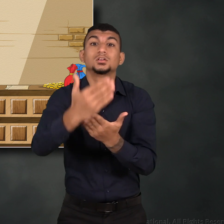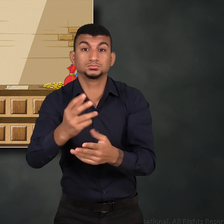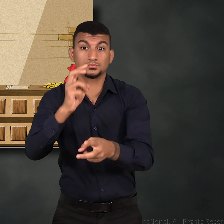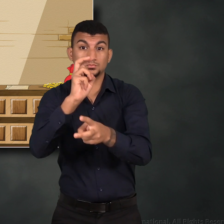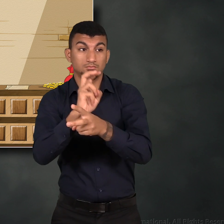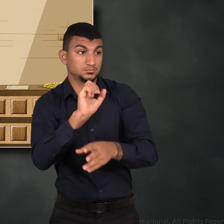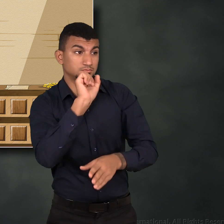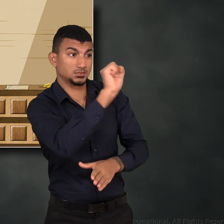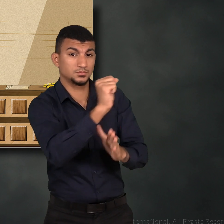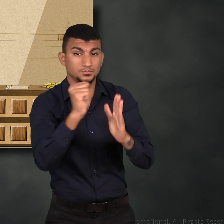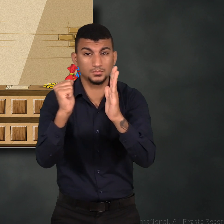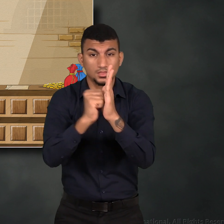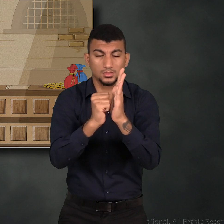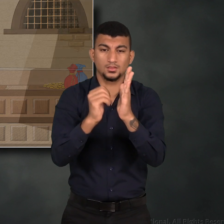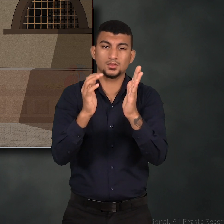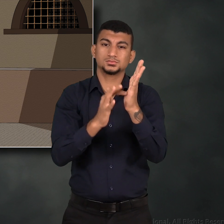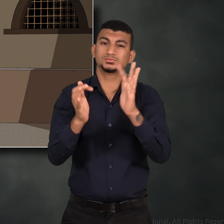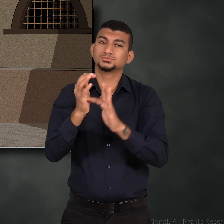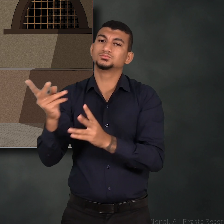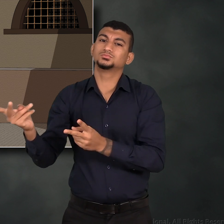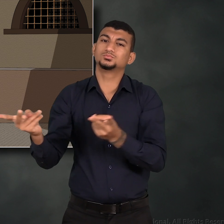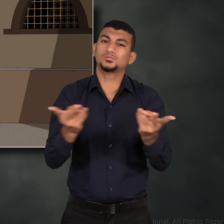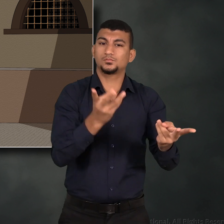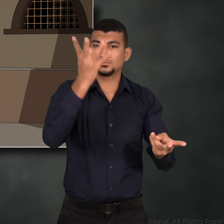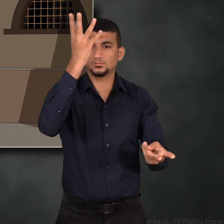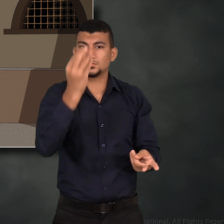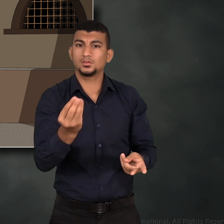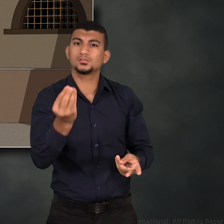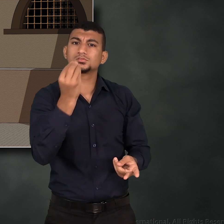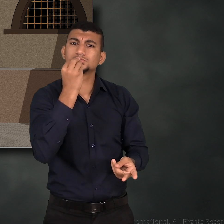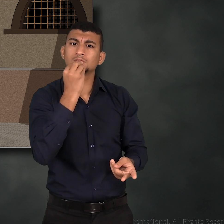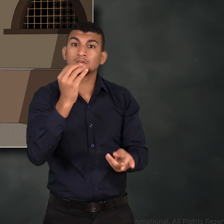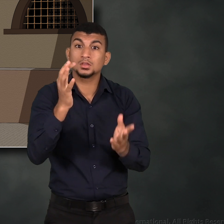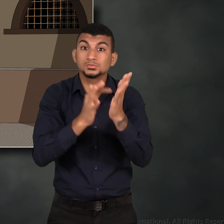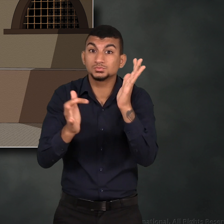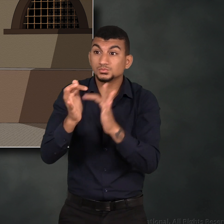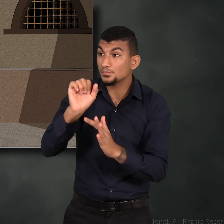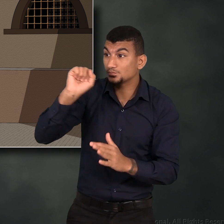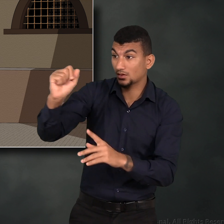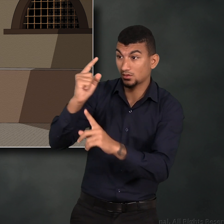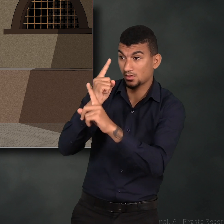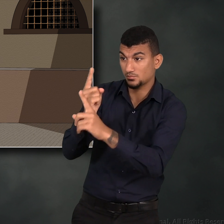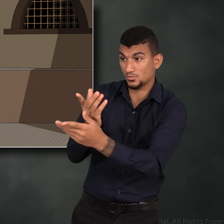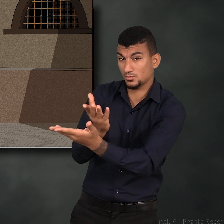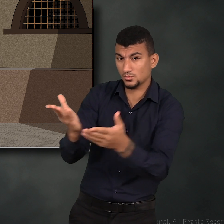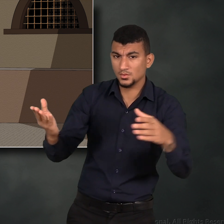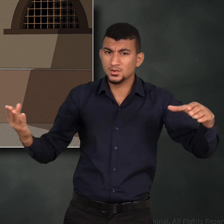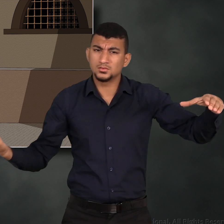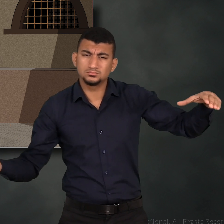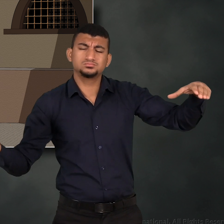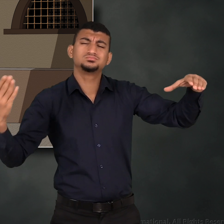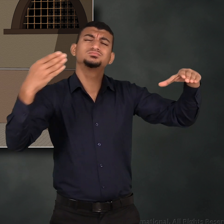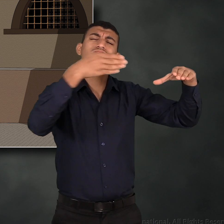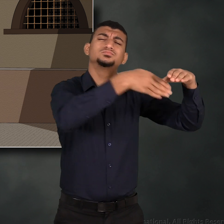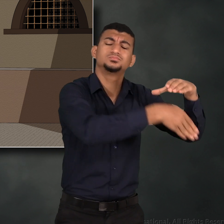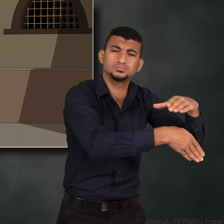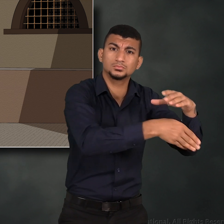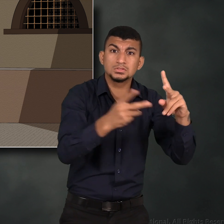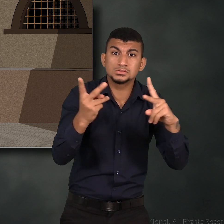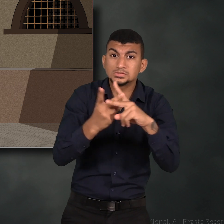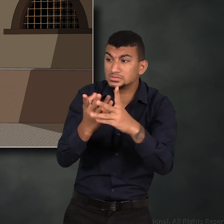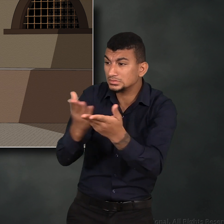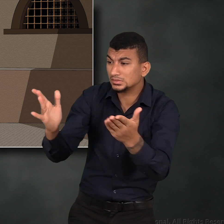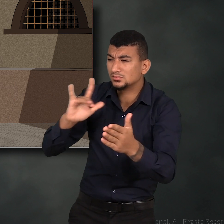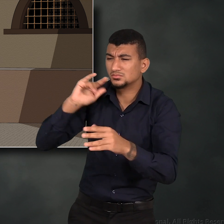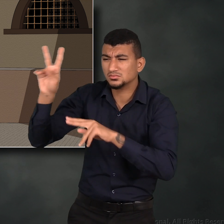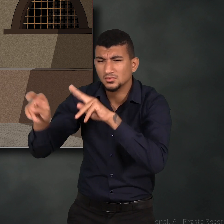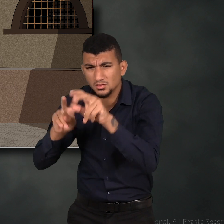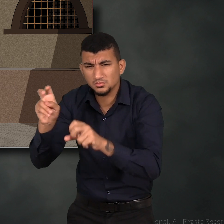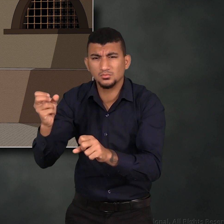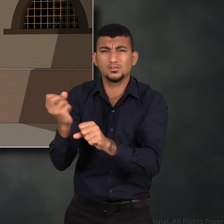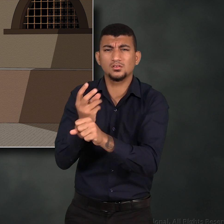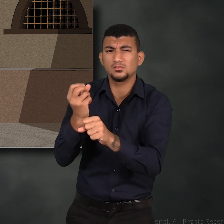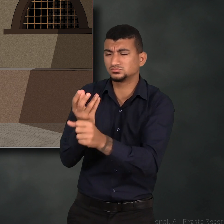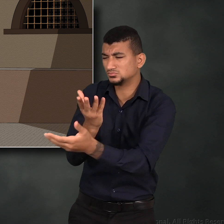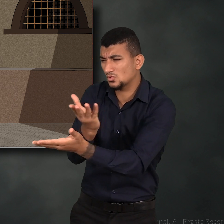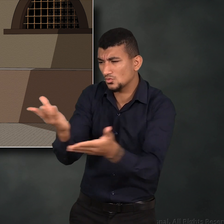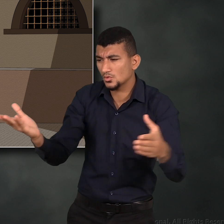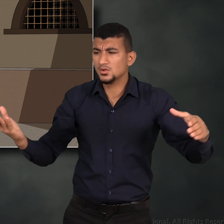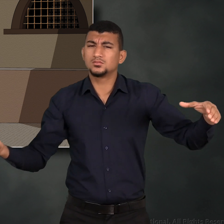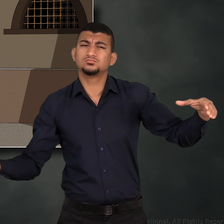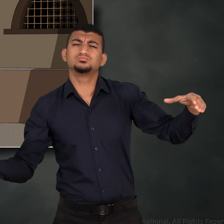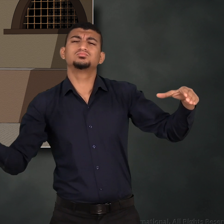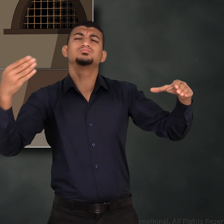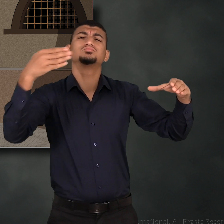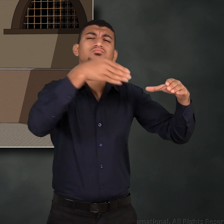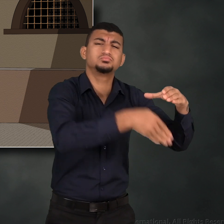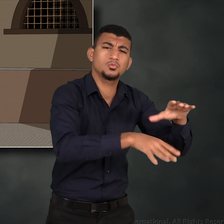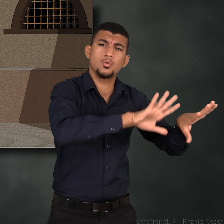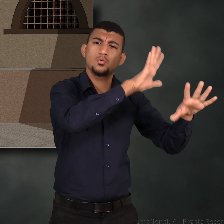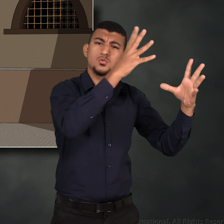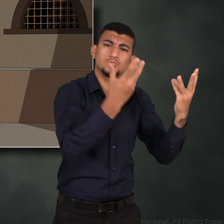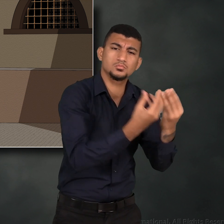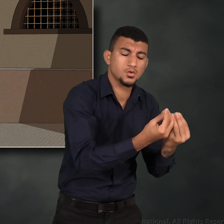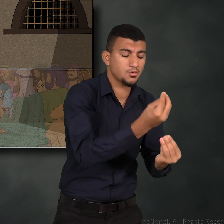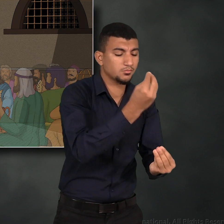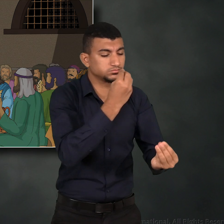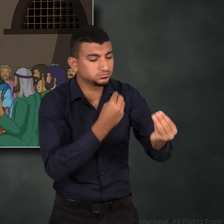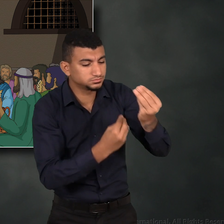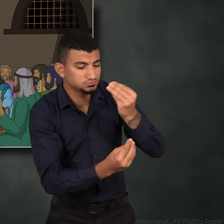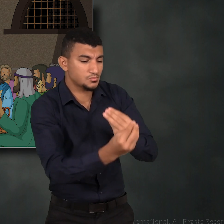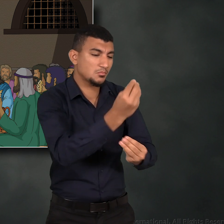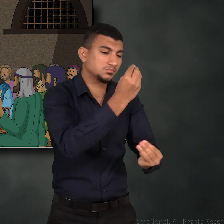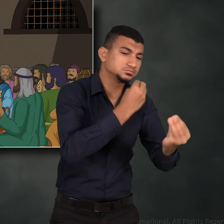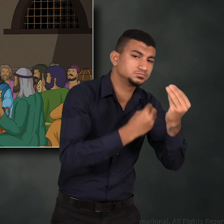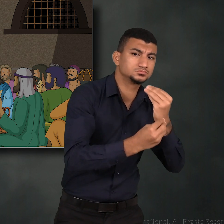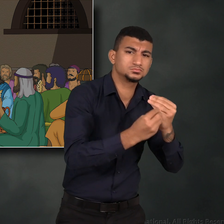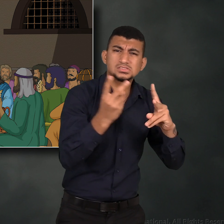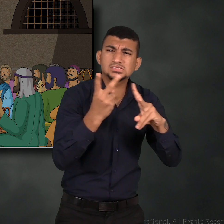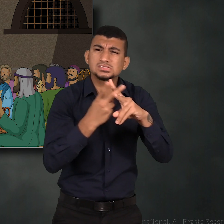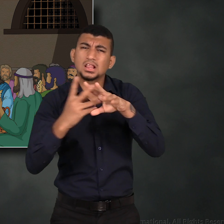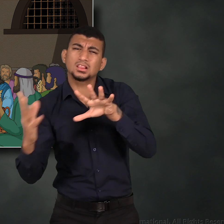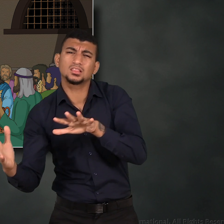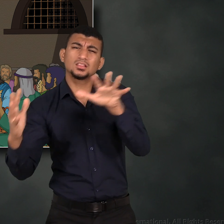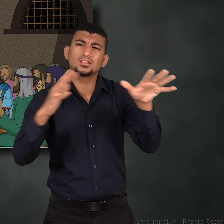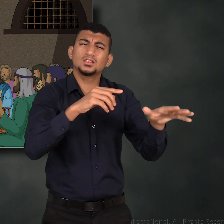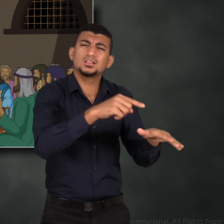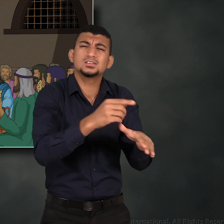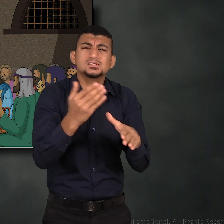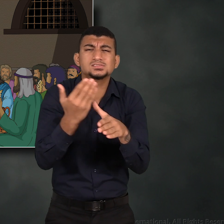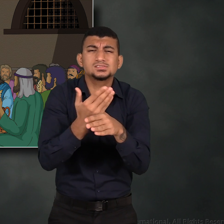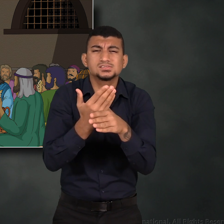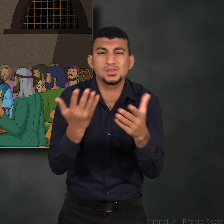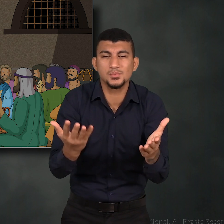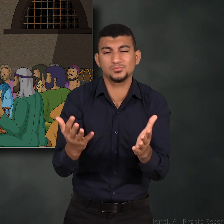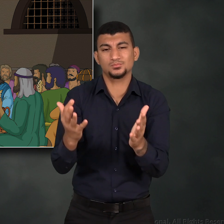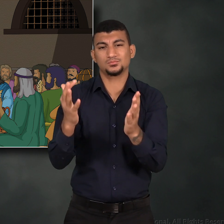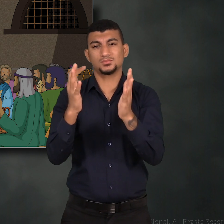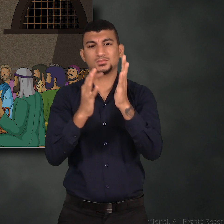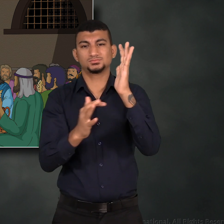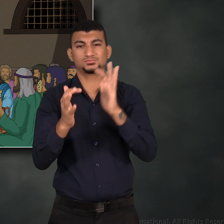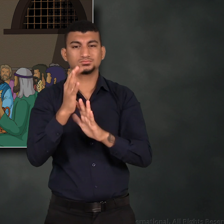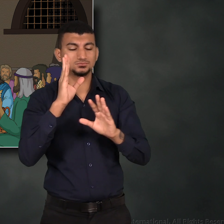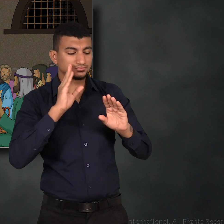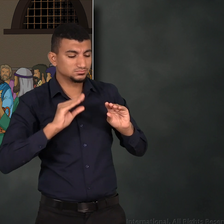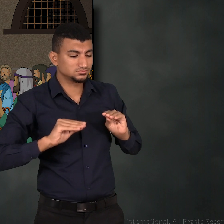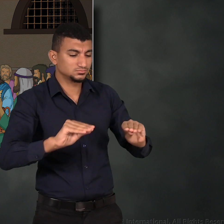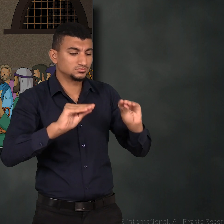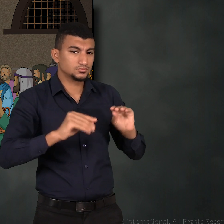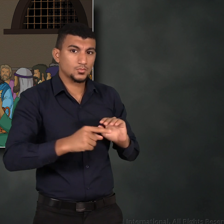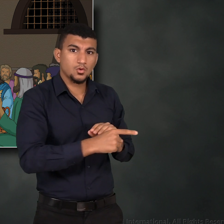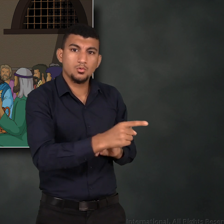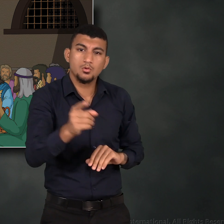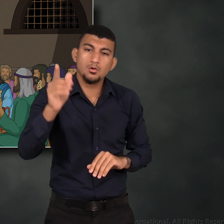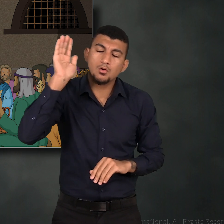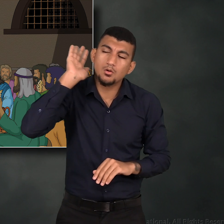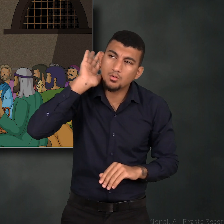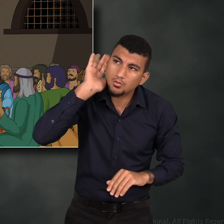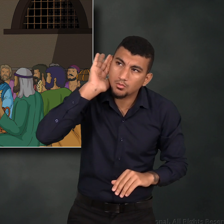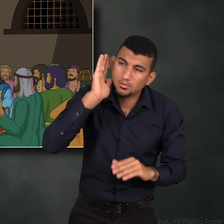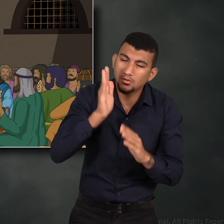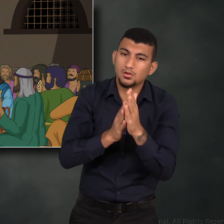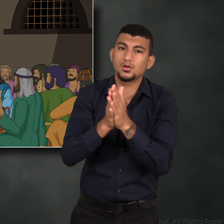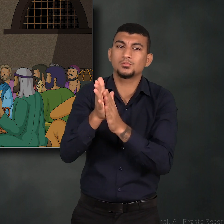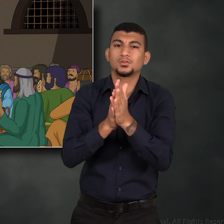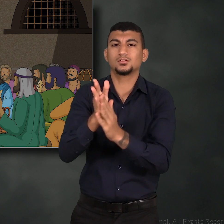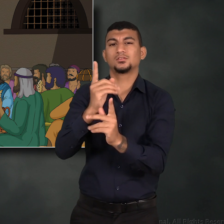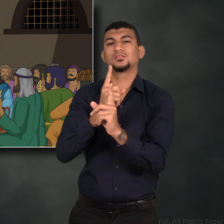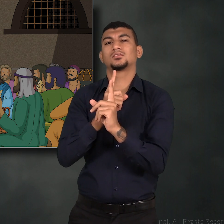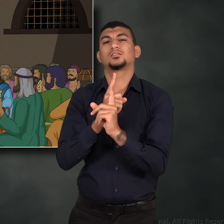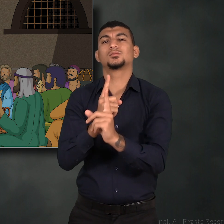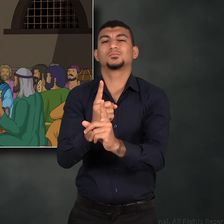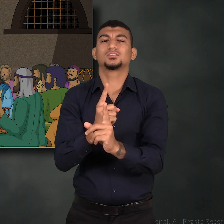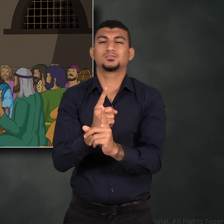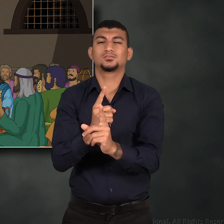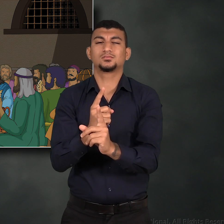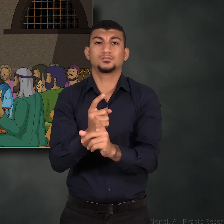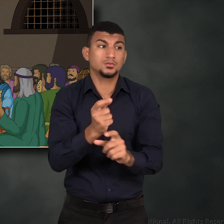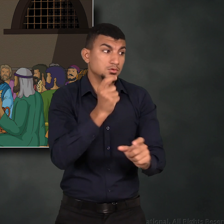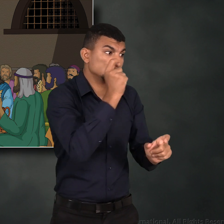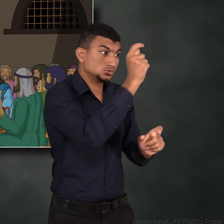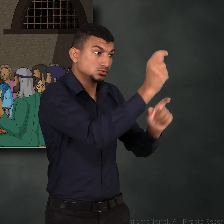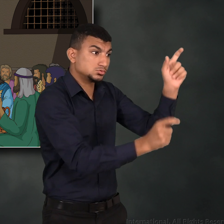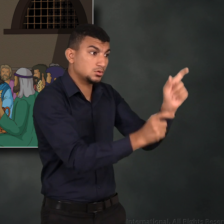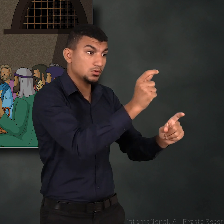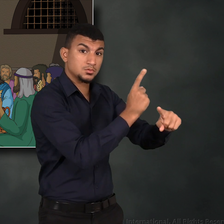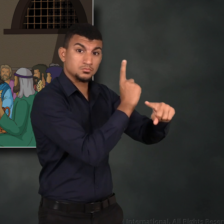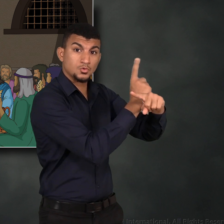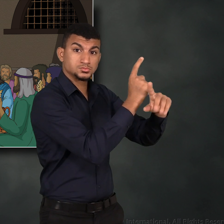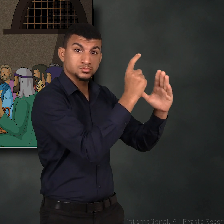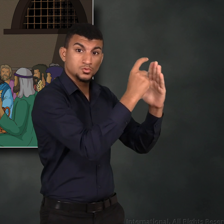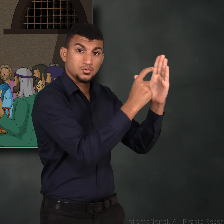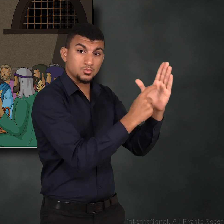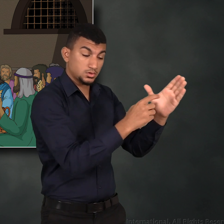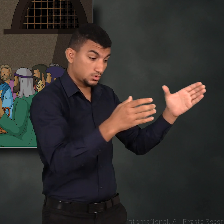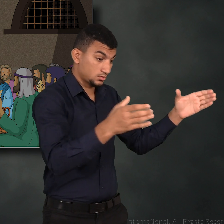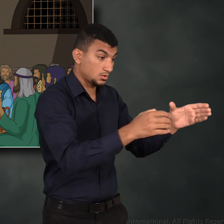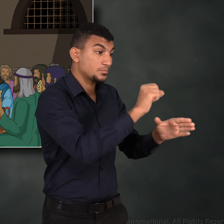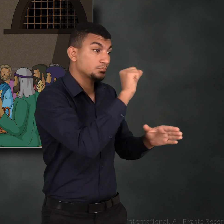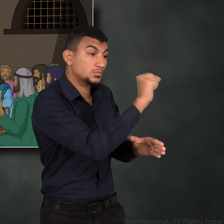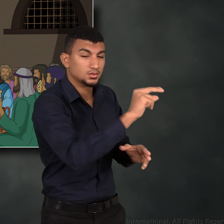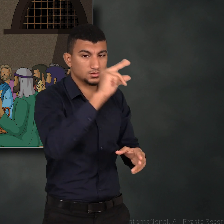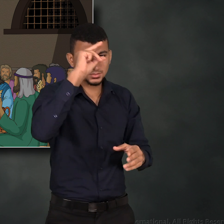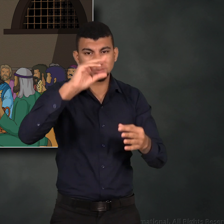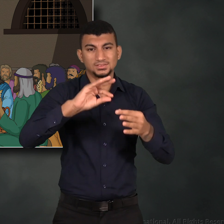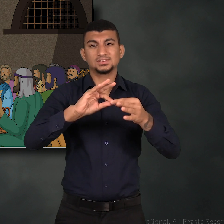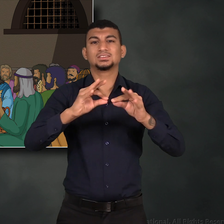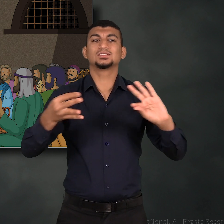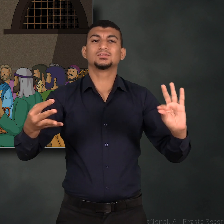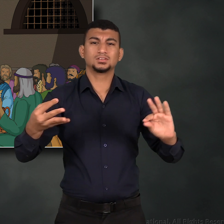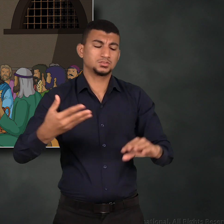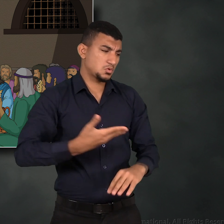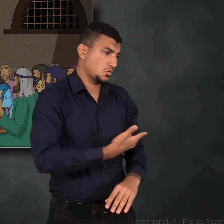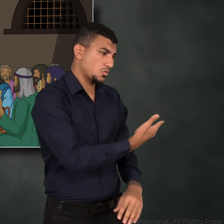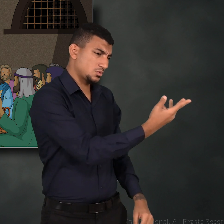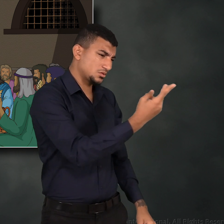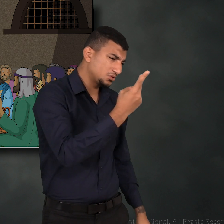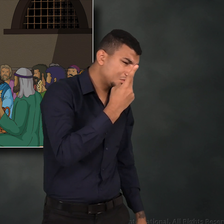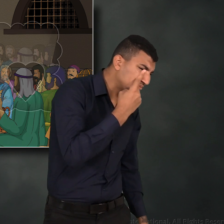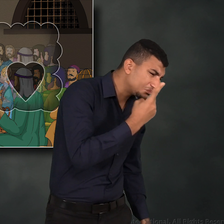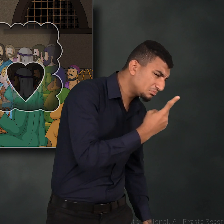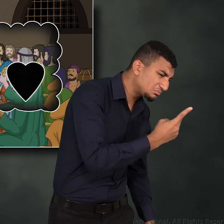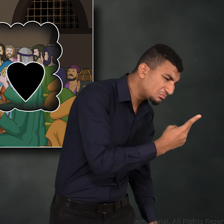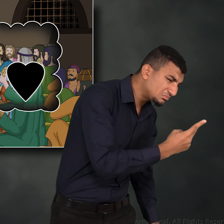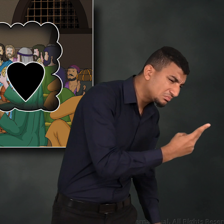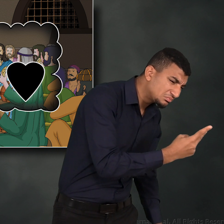While Jesus was dining at Levi’s house, many tax collectors and sinners were eating with Him and His disciples—for there were many who followed Him.